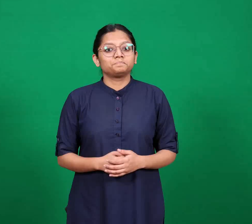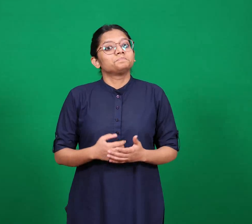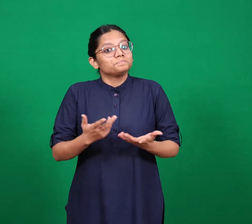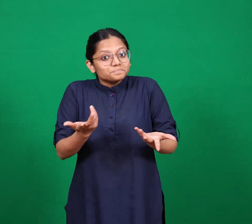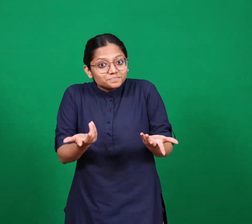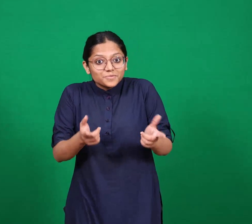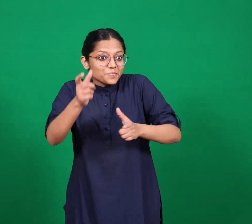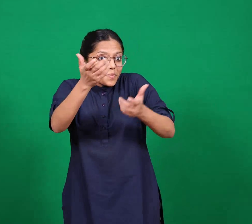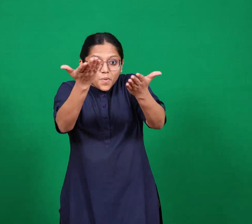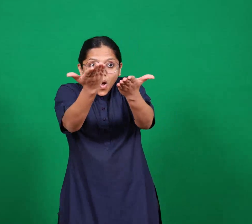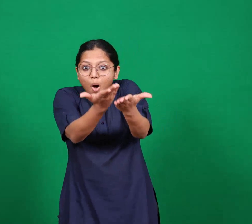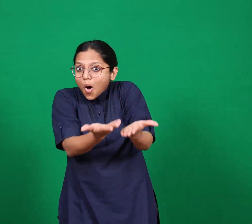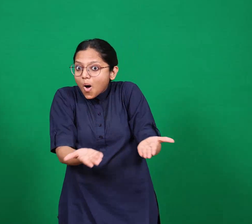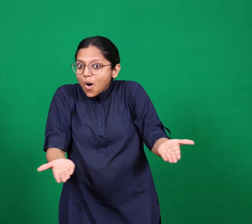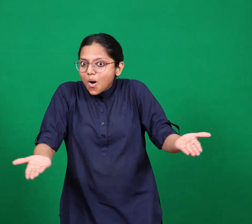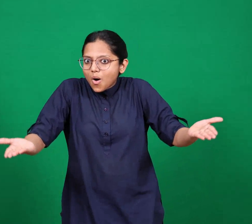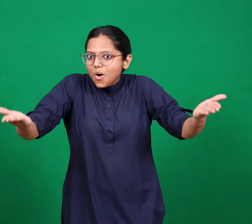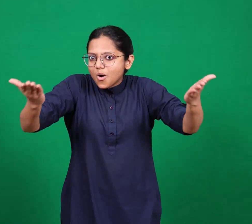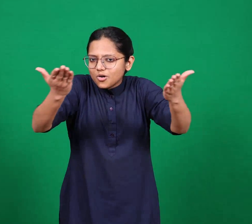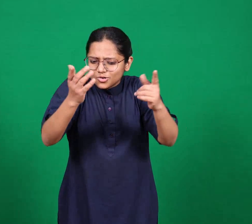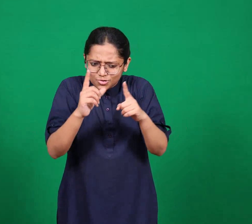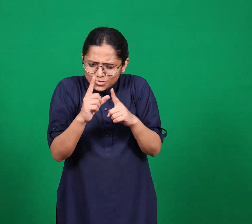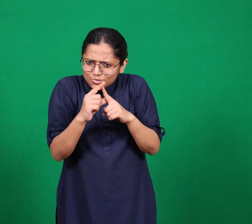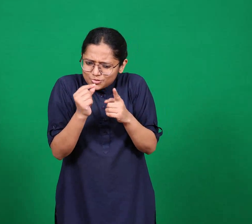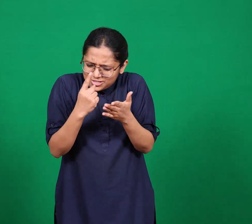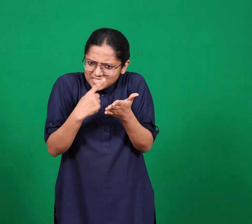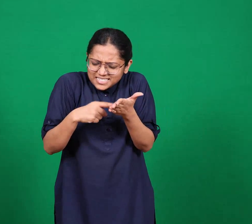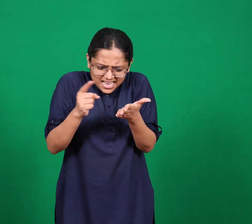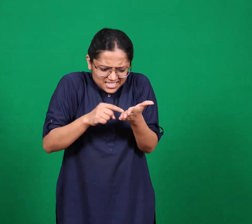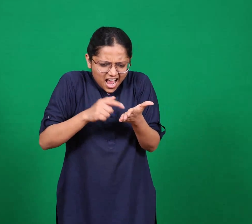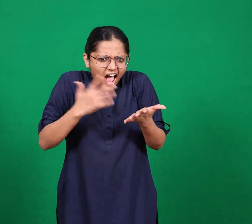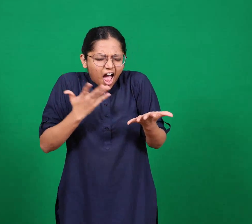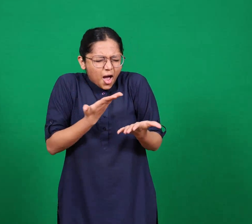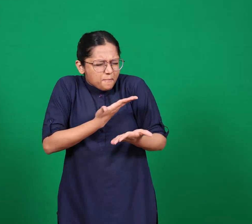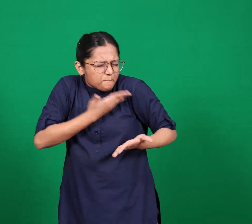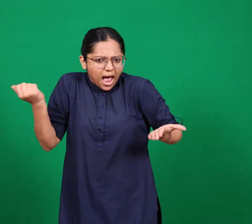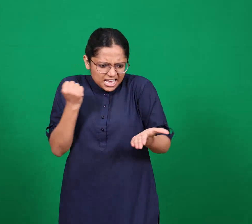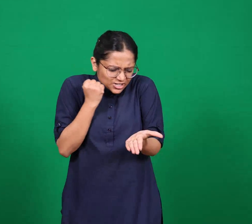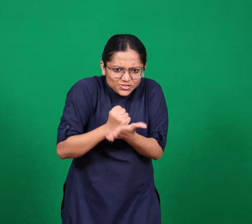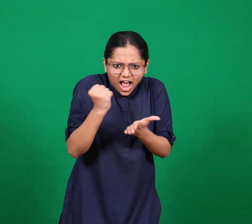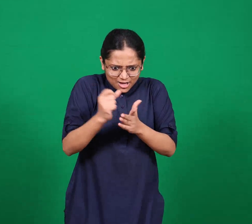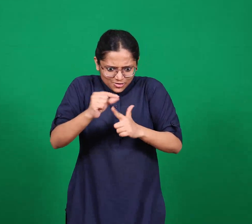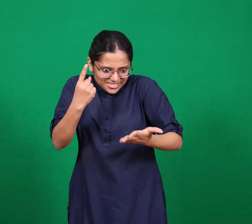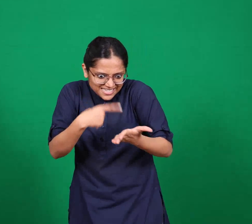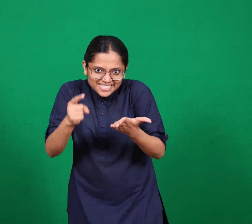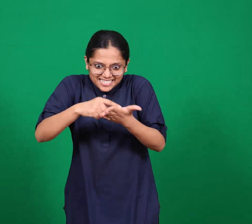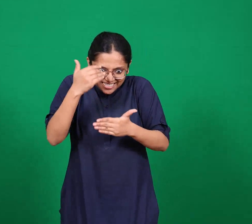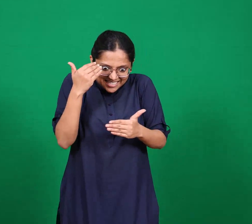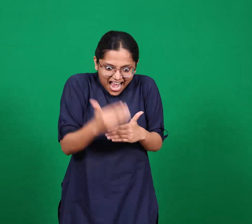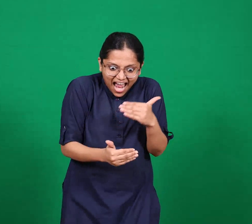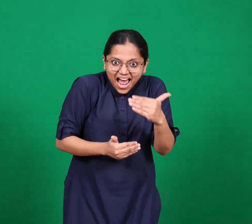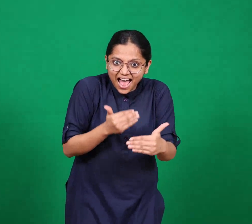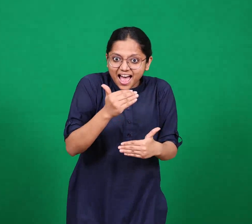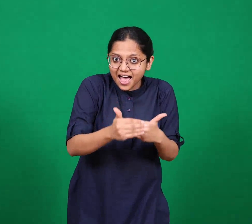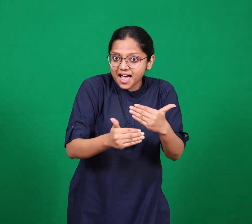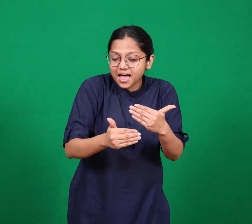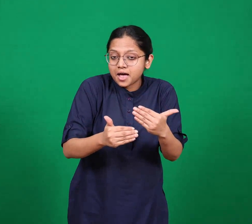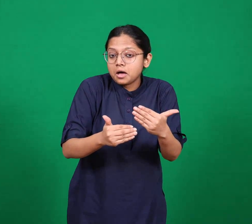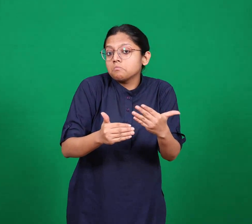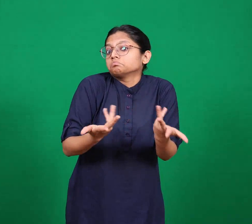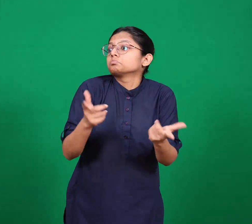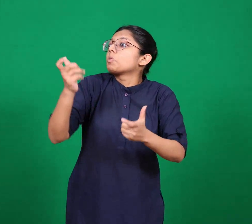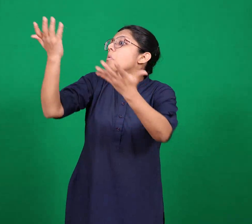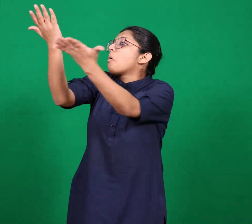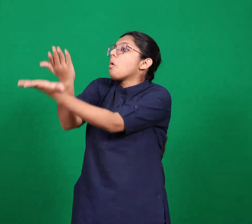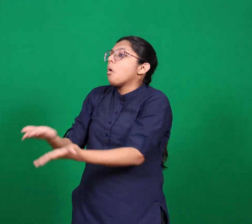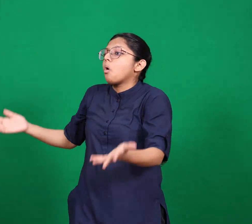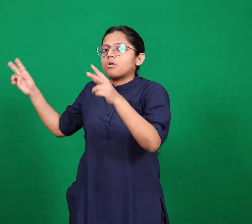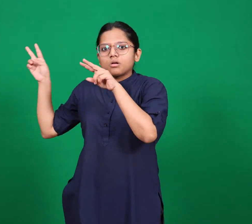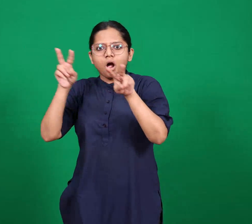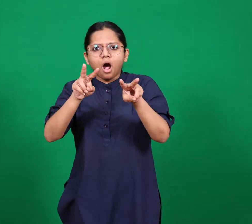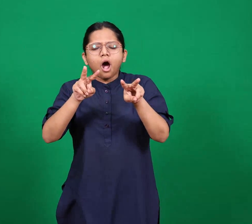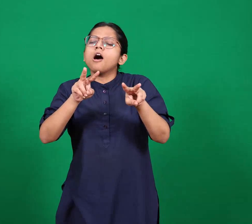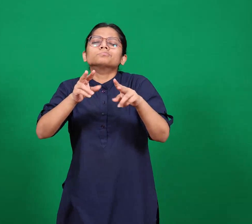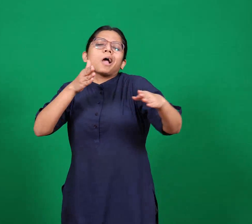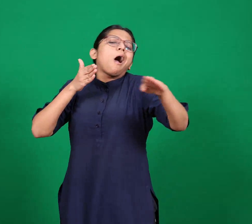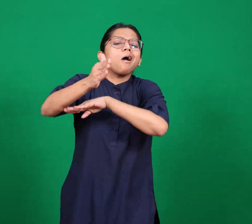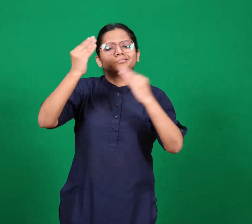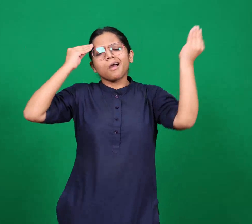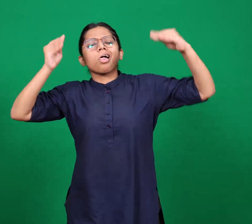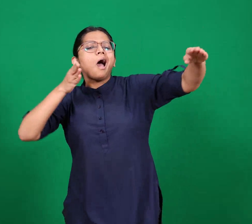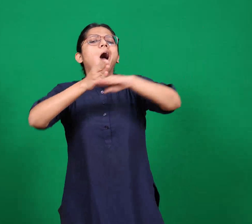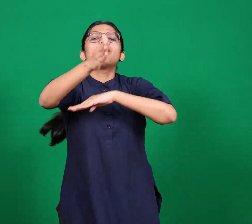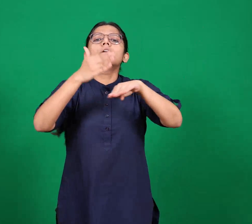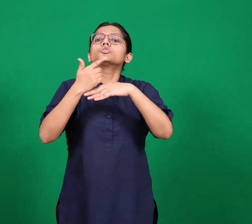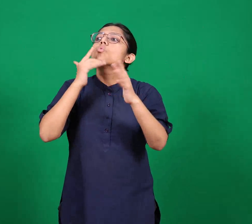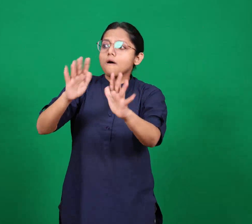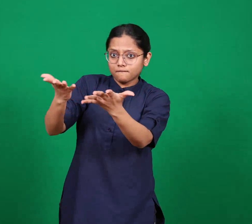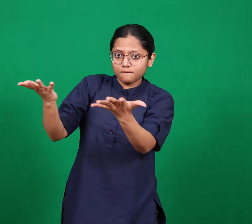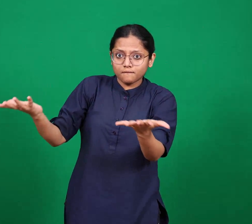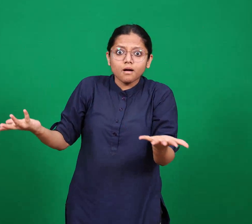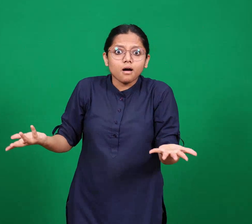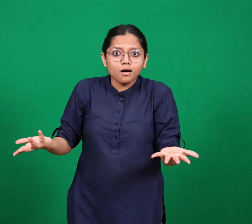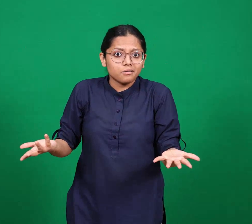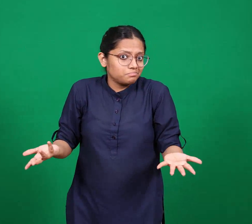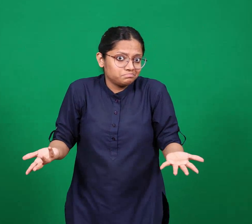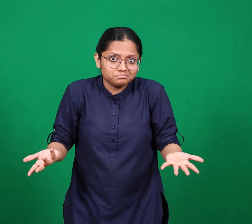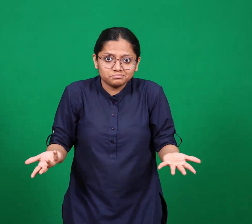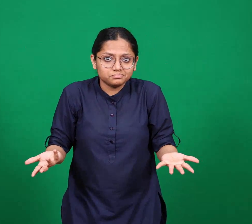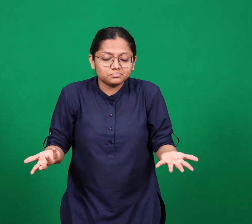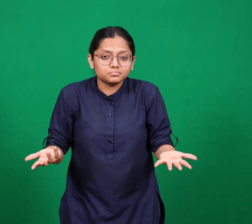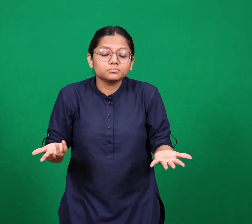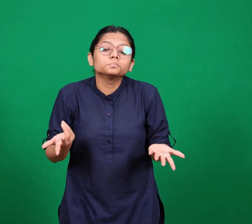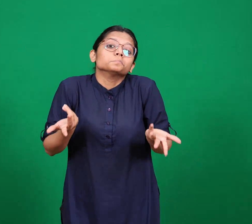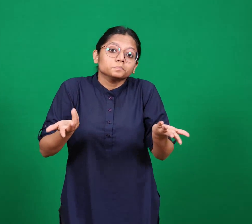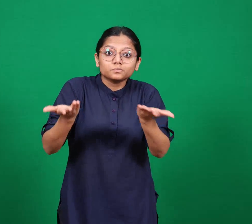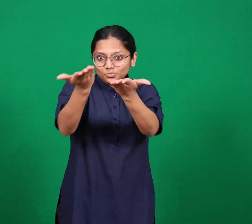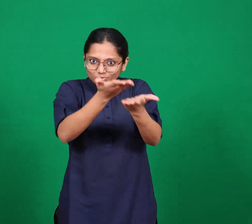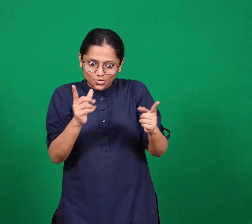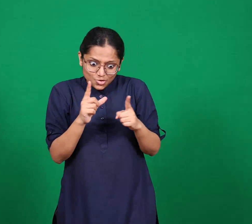Who can harm you if you are zealous for what is good?